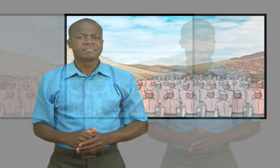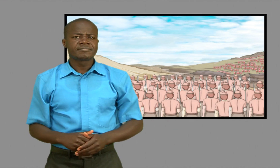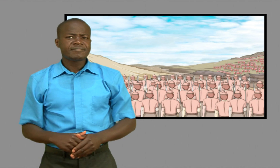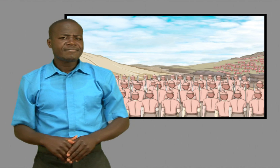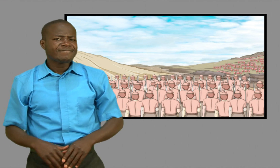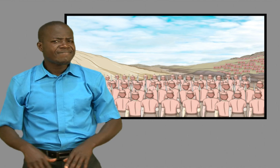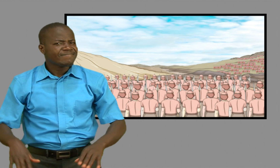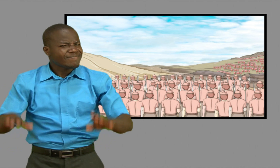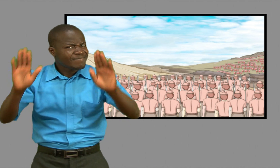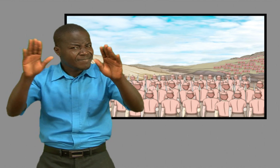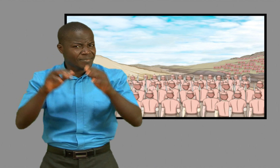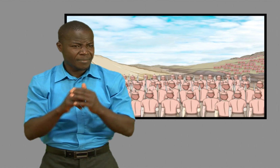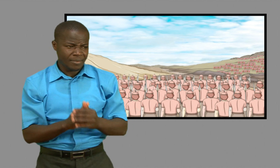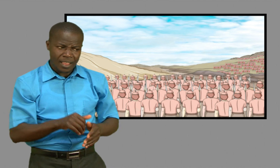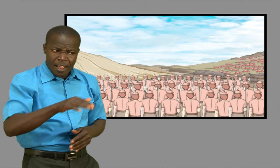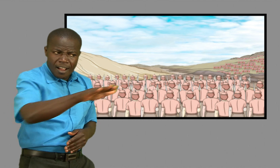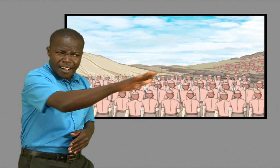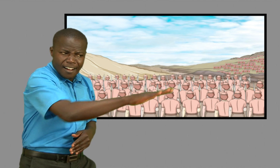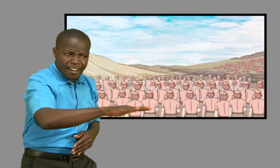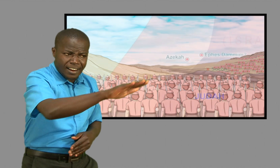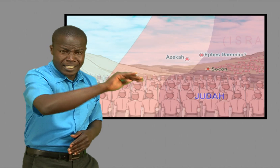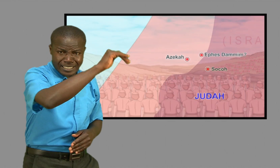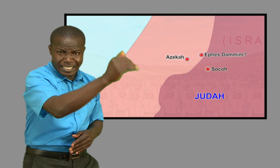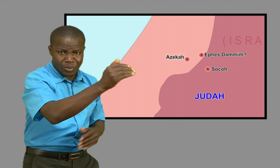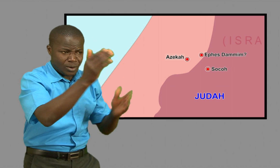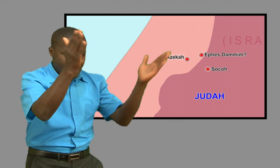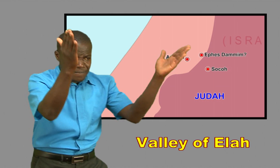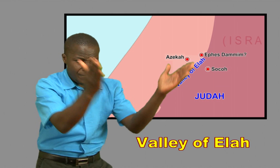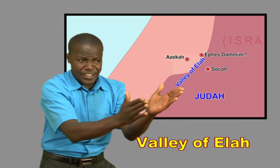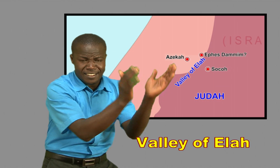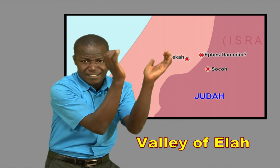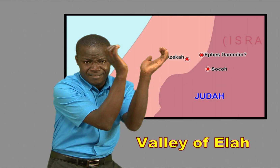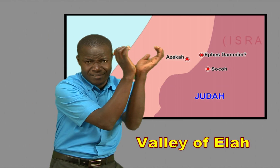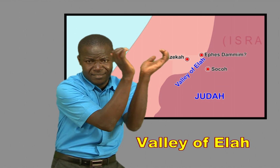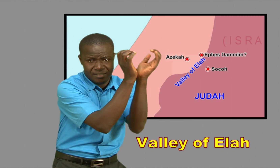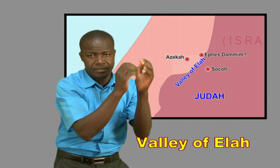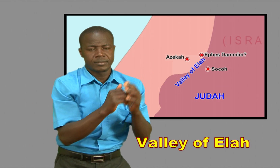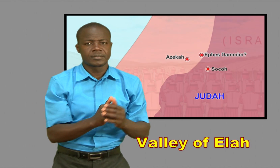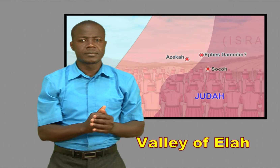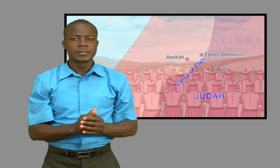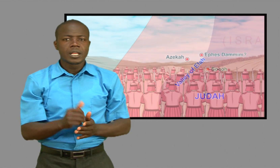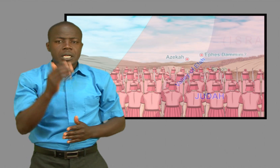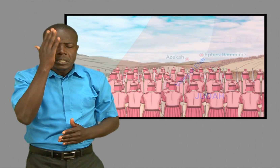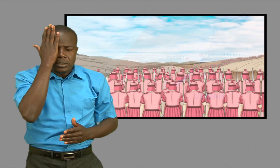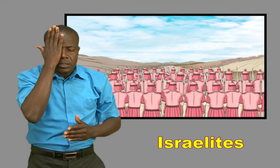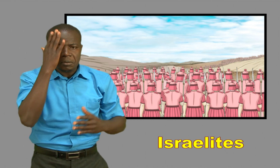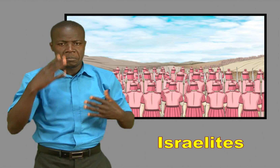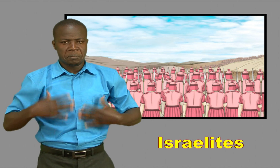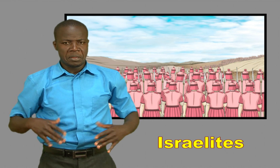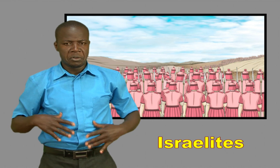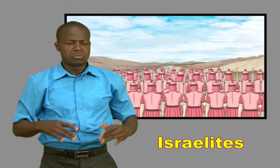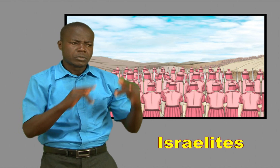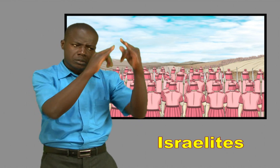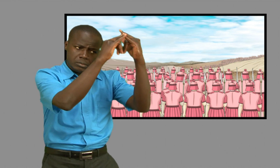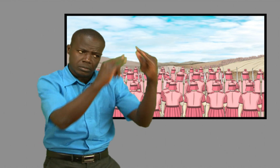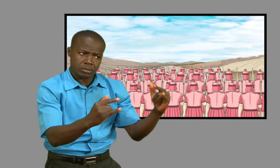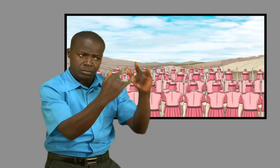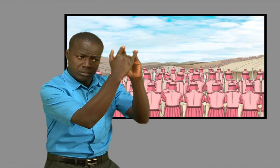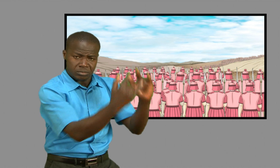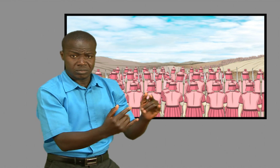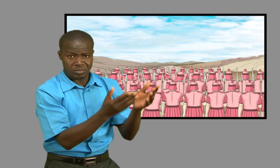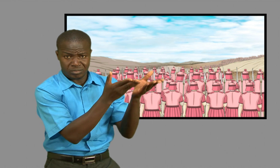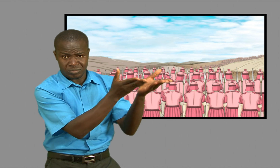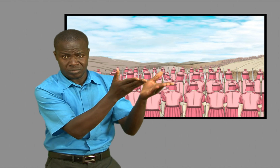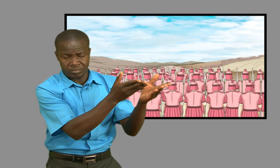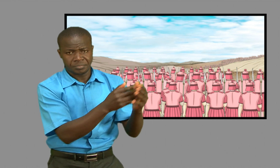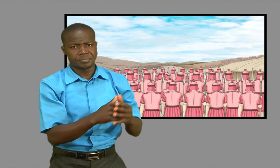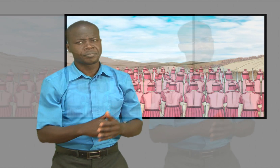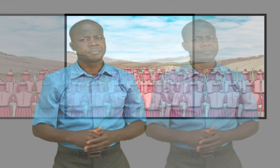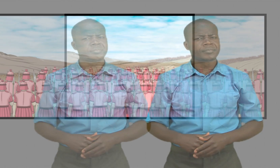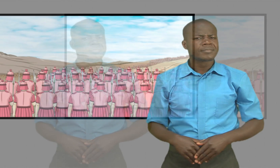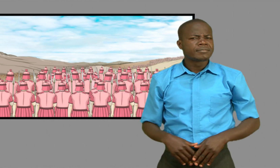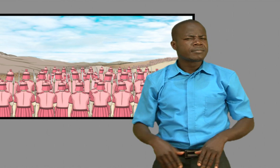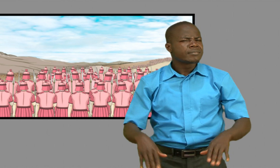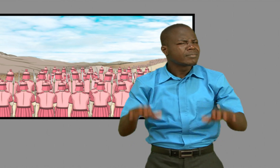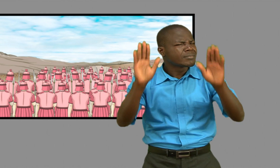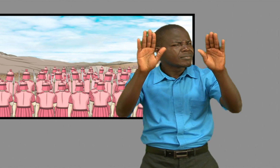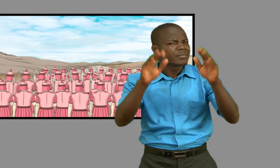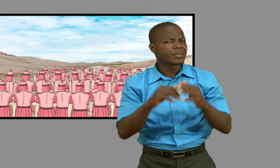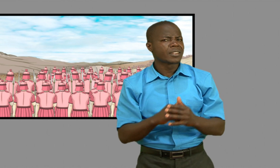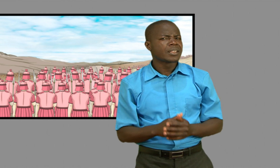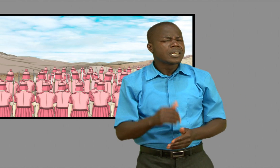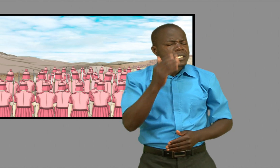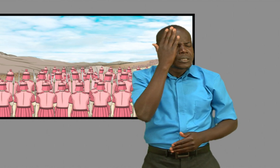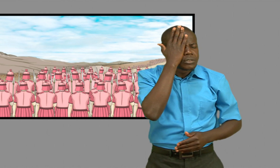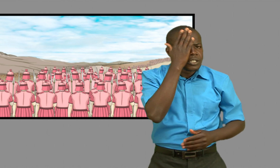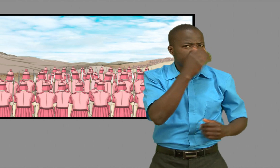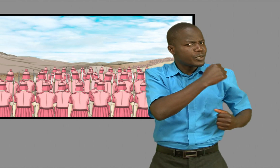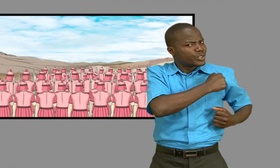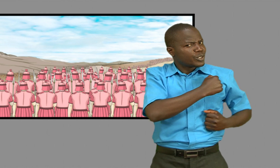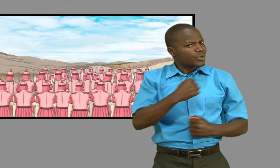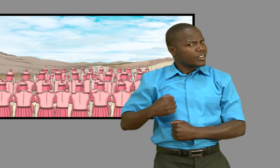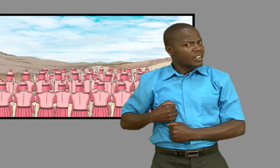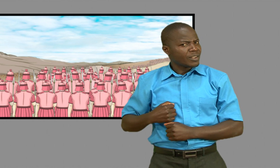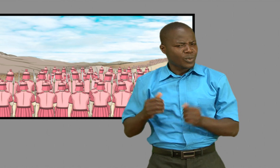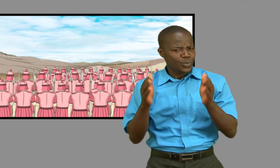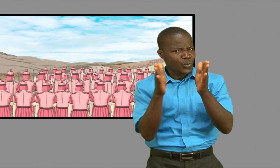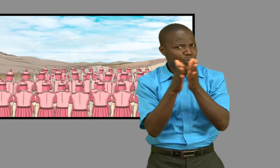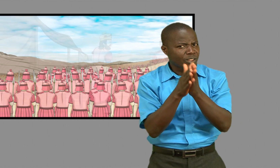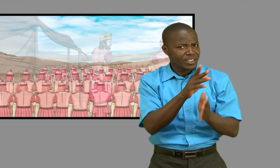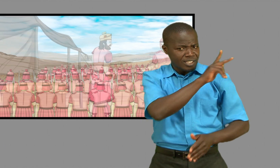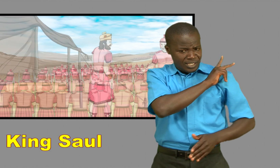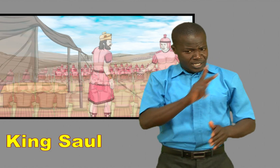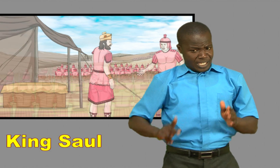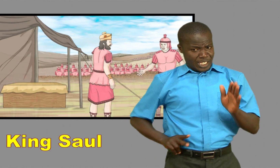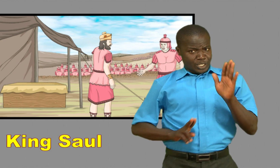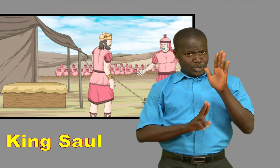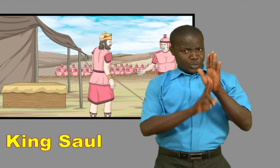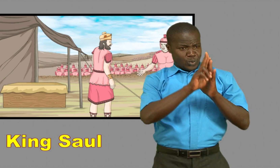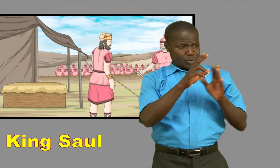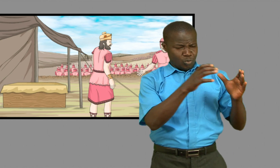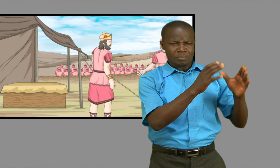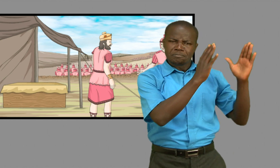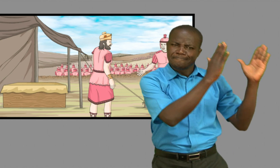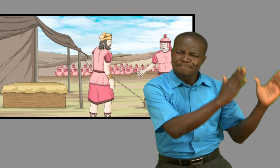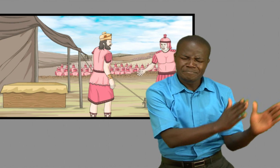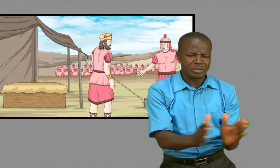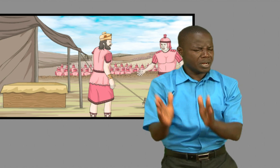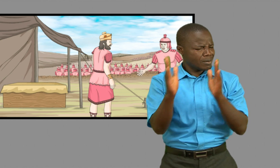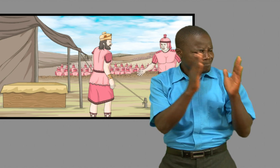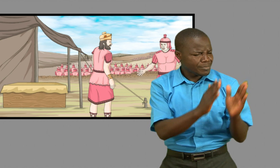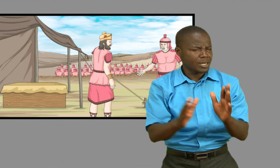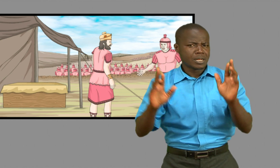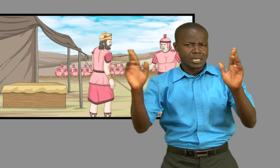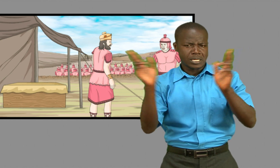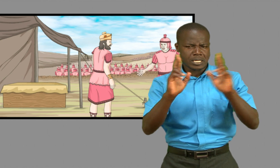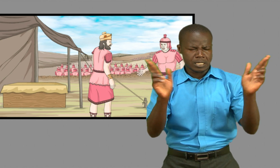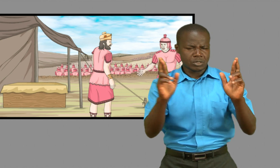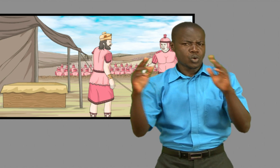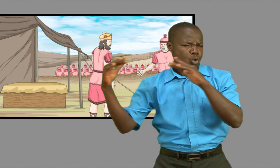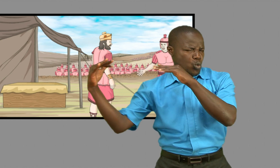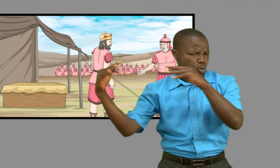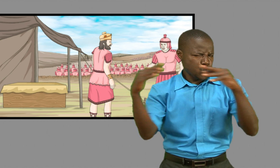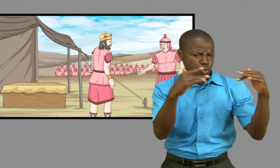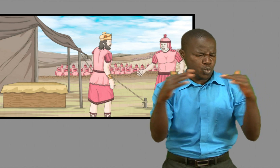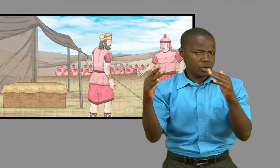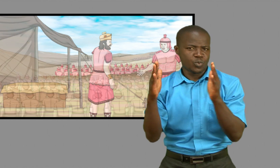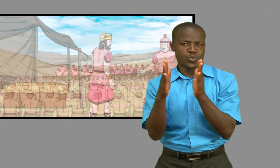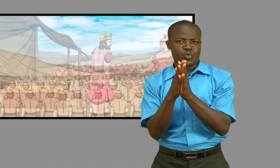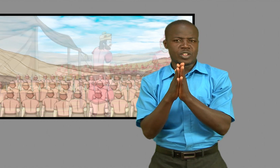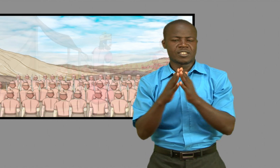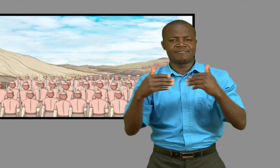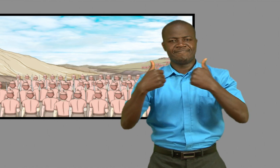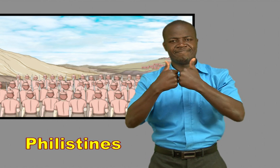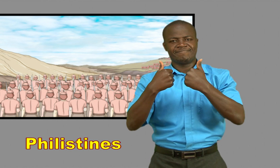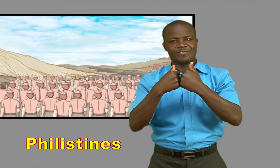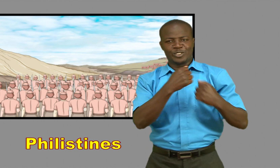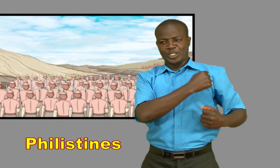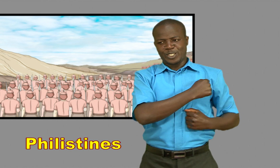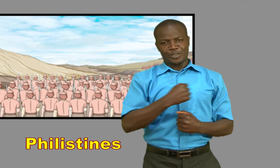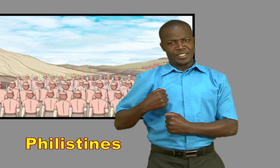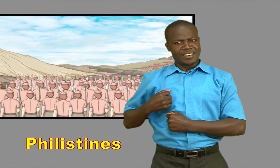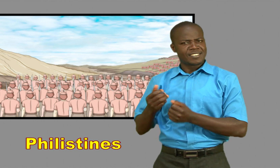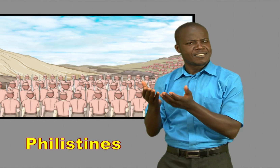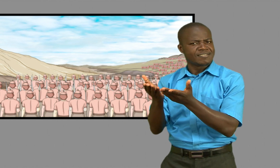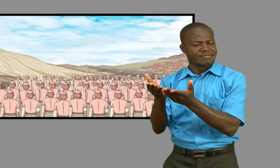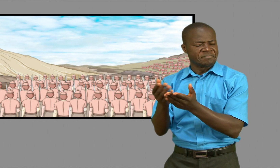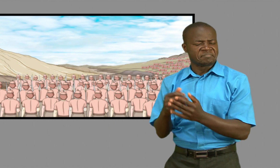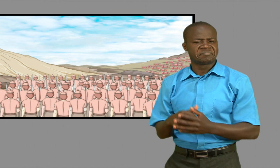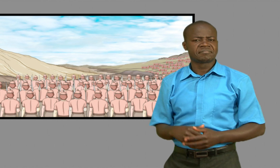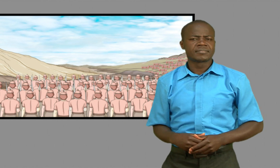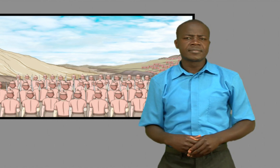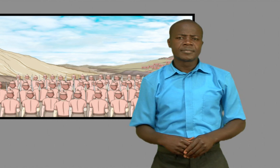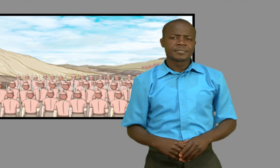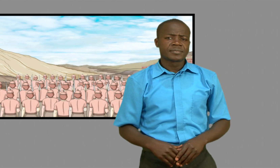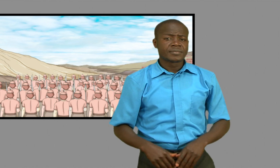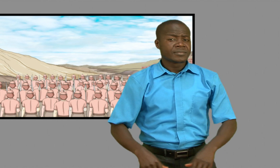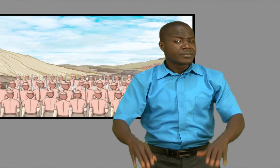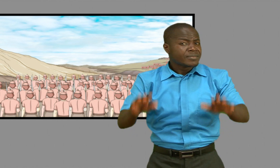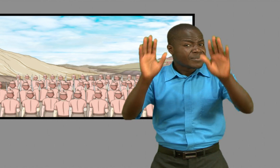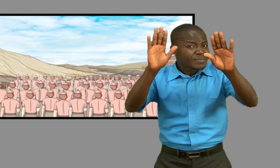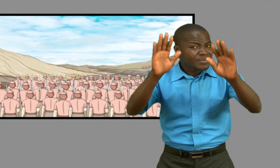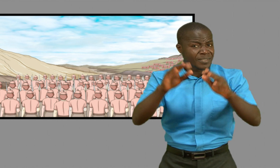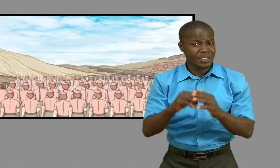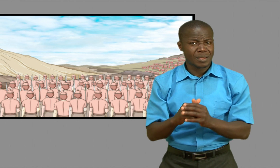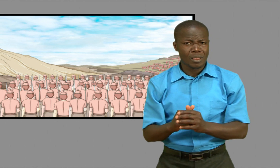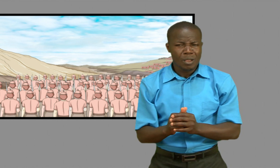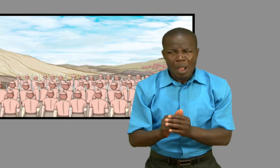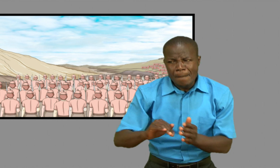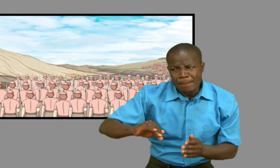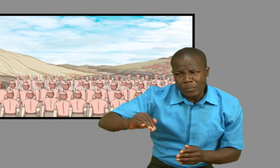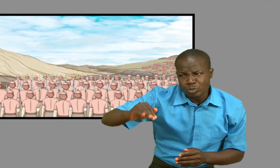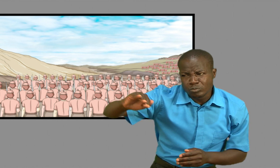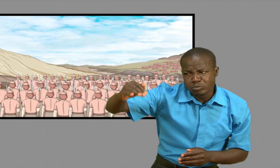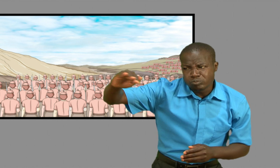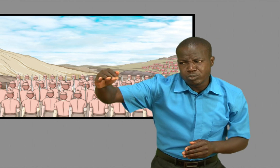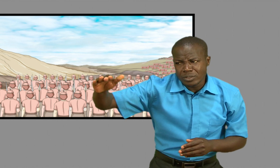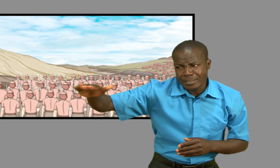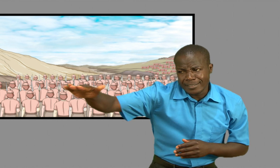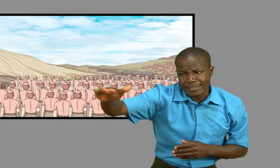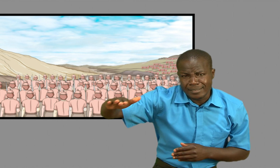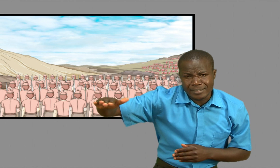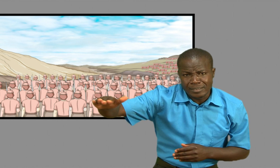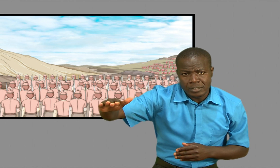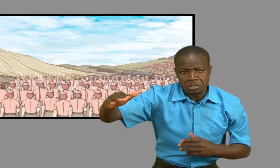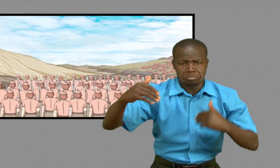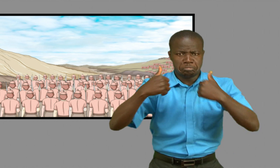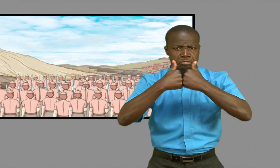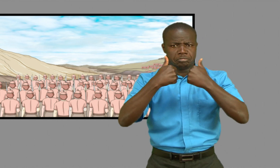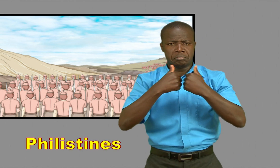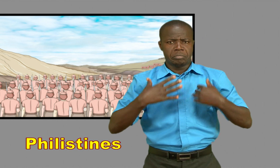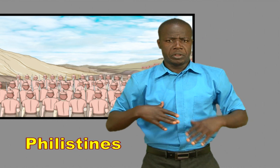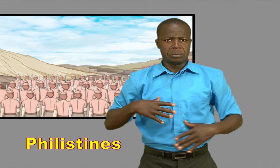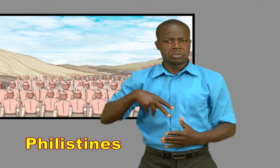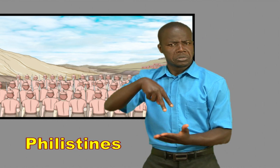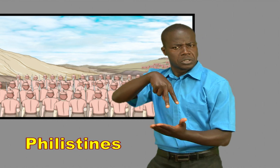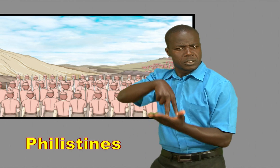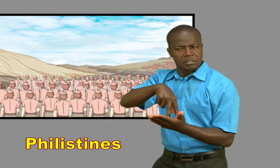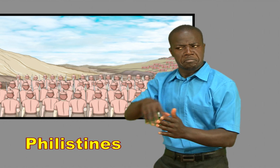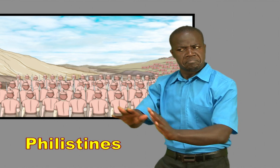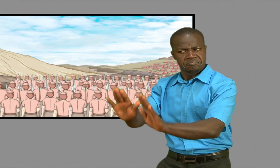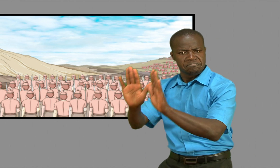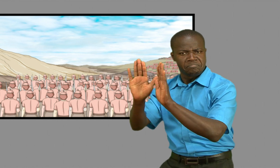Saul and the men of Israel assembled and camped in the Valley of Elah, arraying themselves for battle against the Philistines.